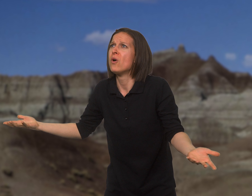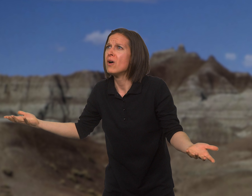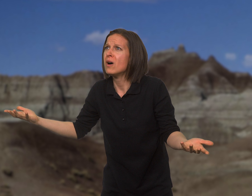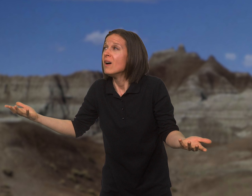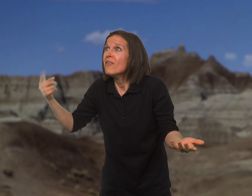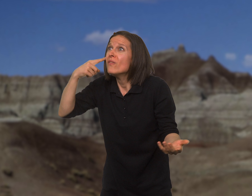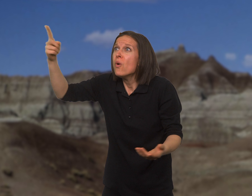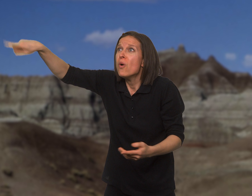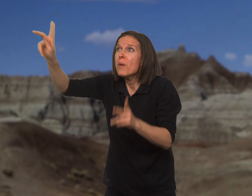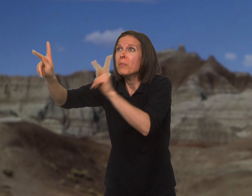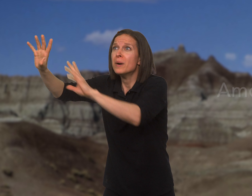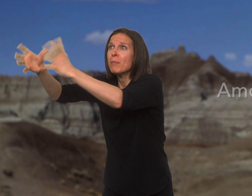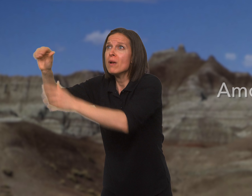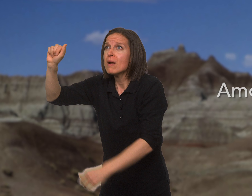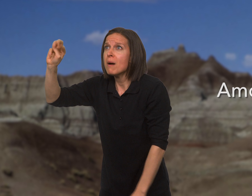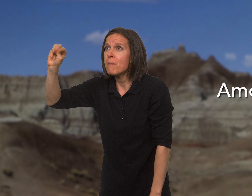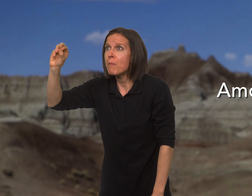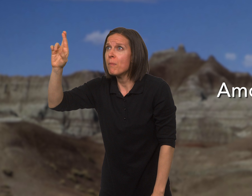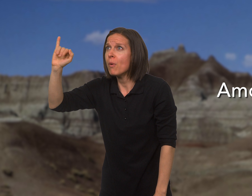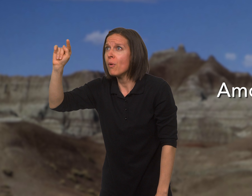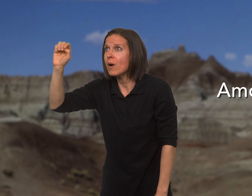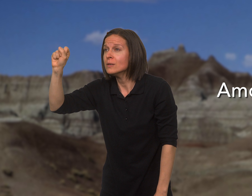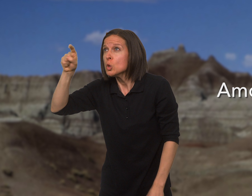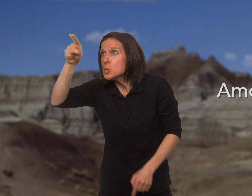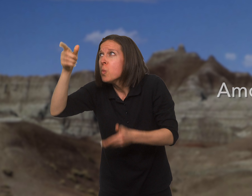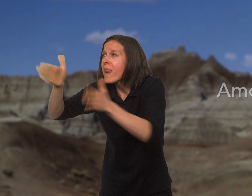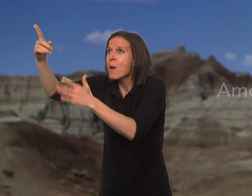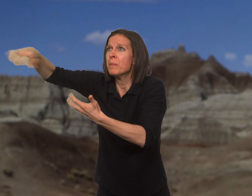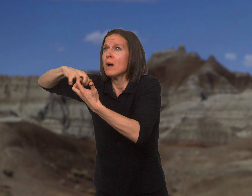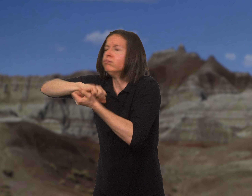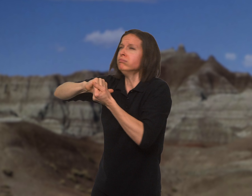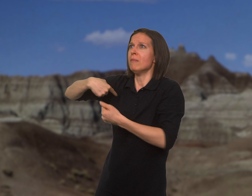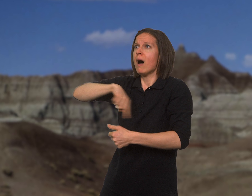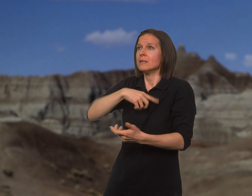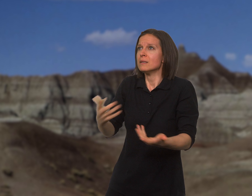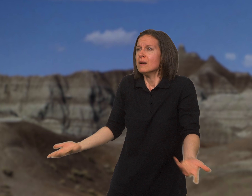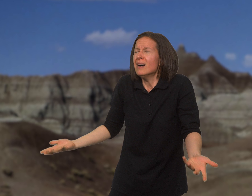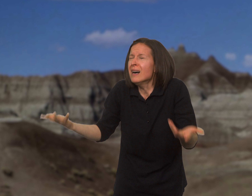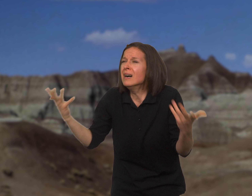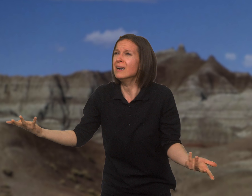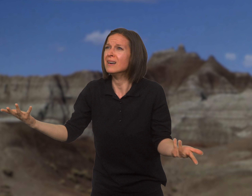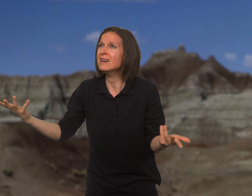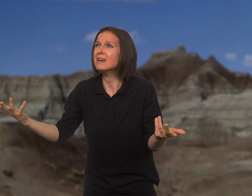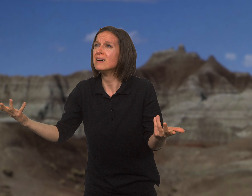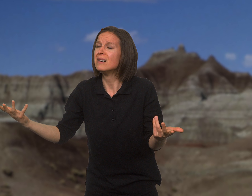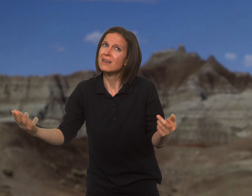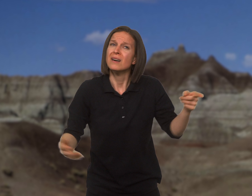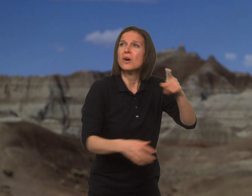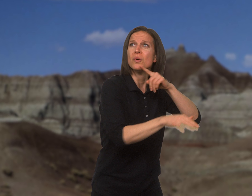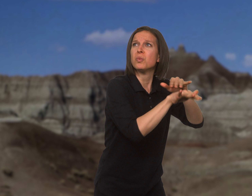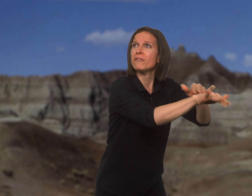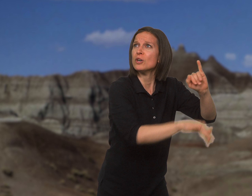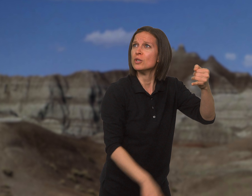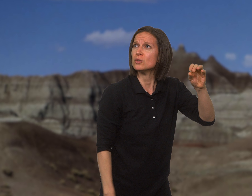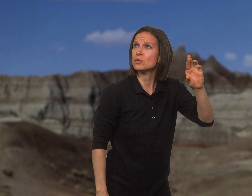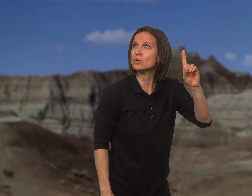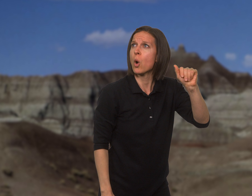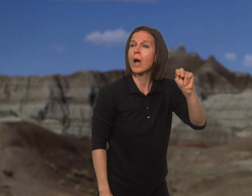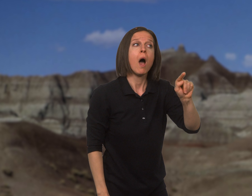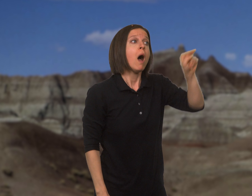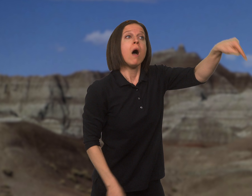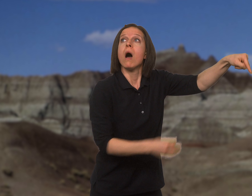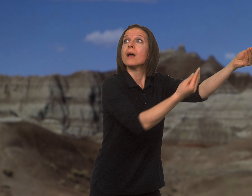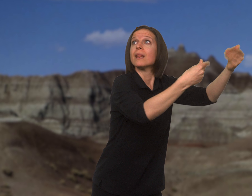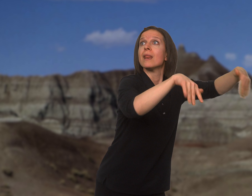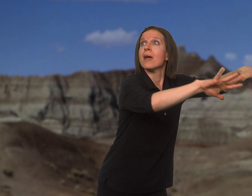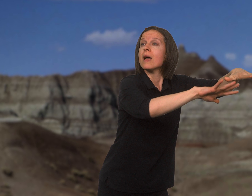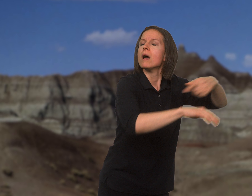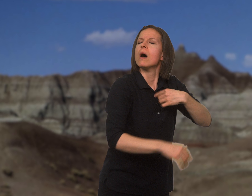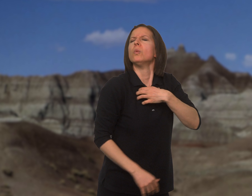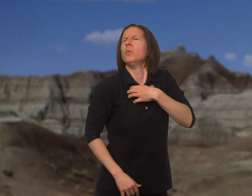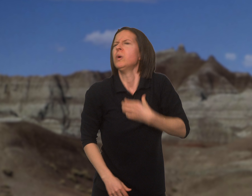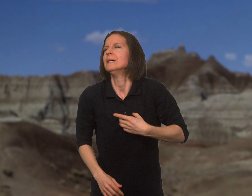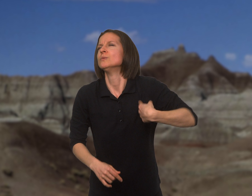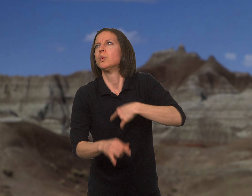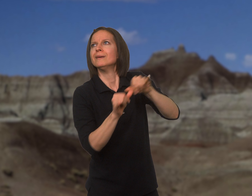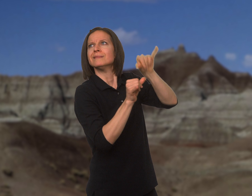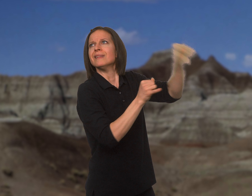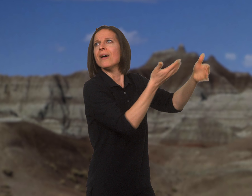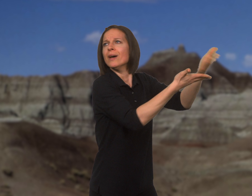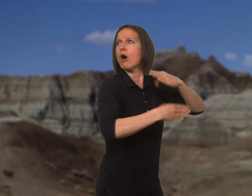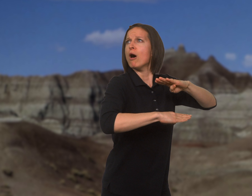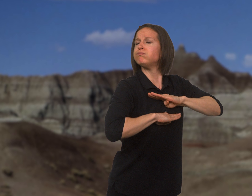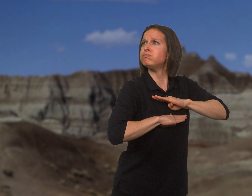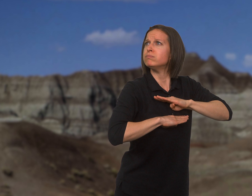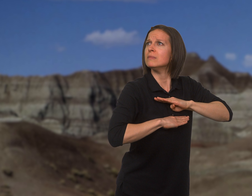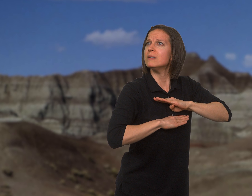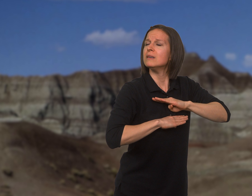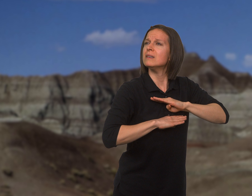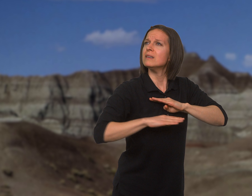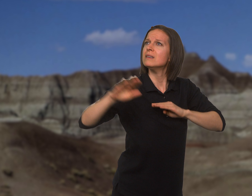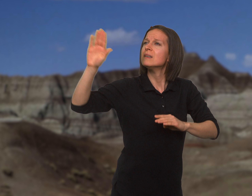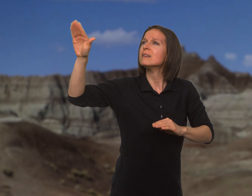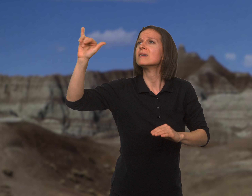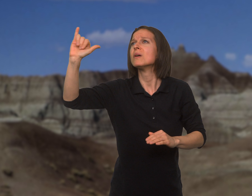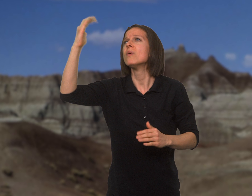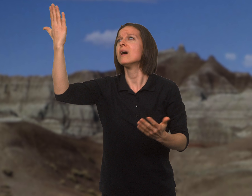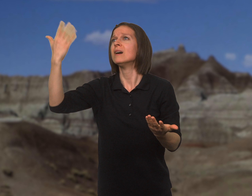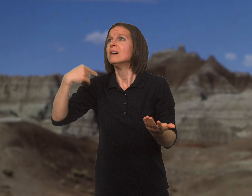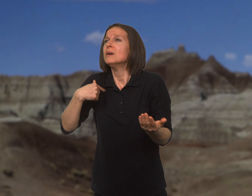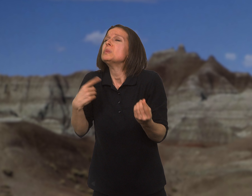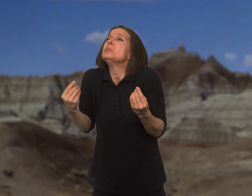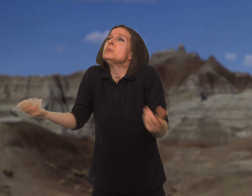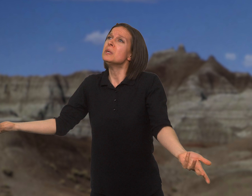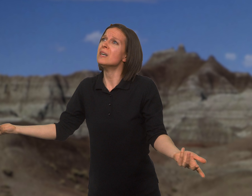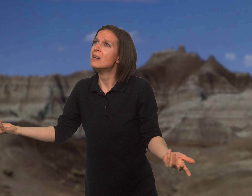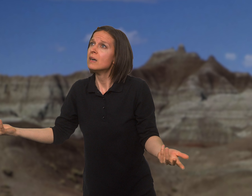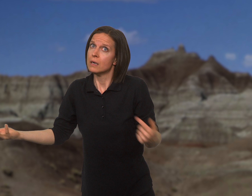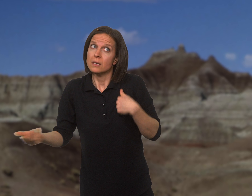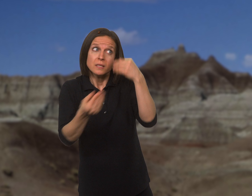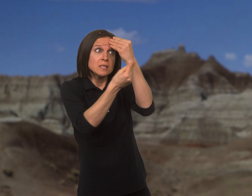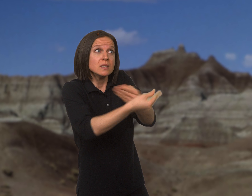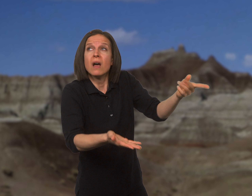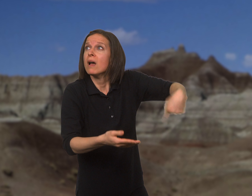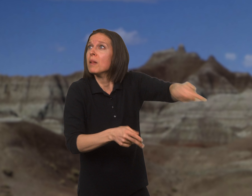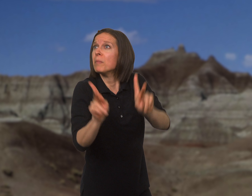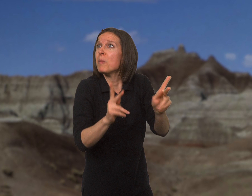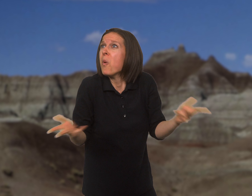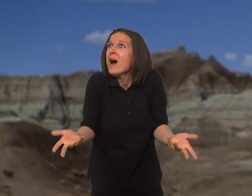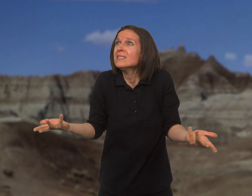If only we had been content to stay on the other side of the Jordan!